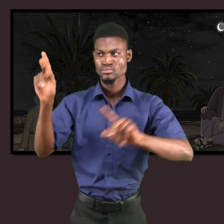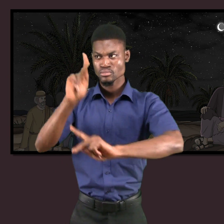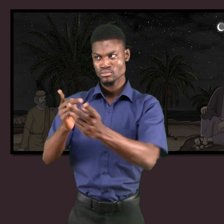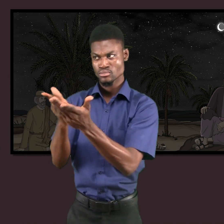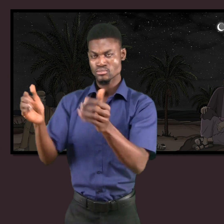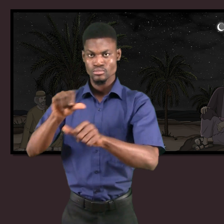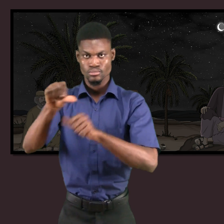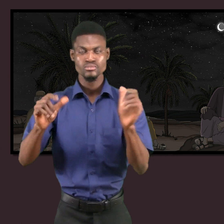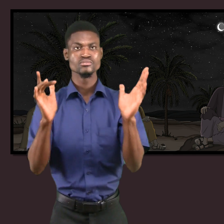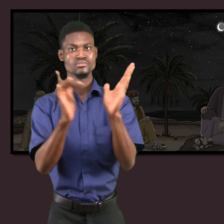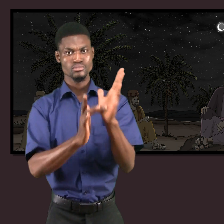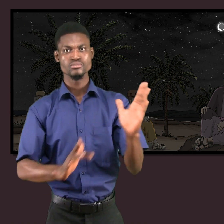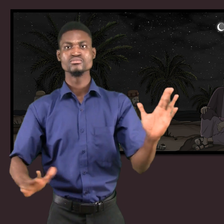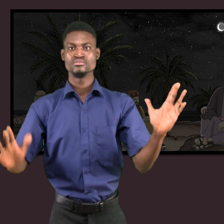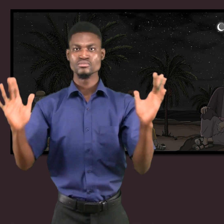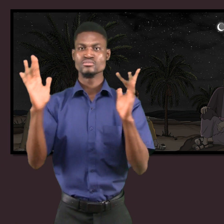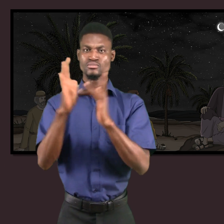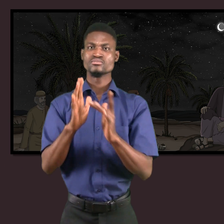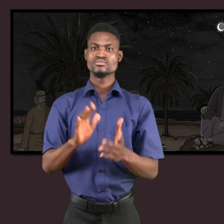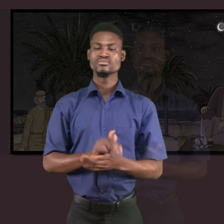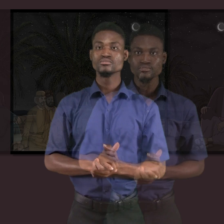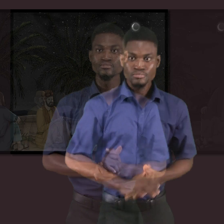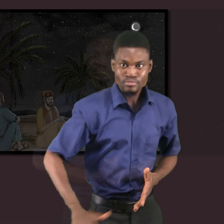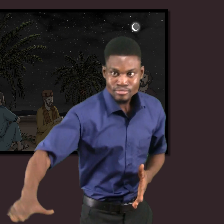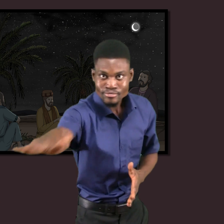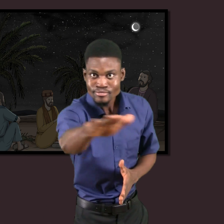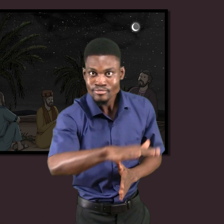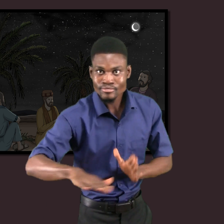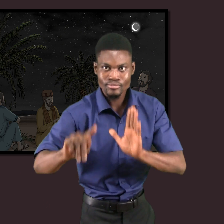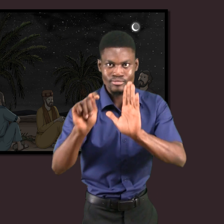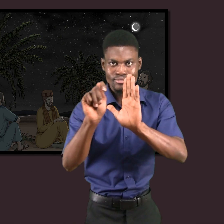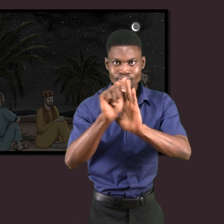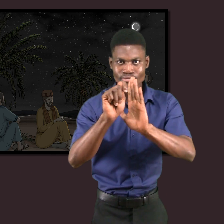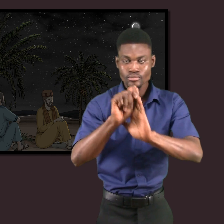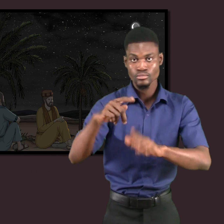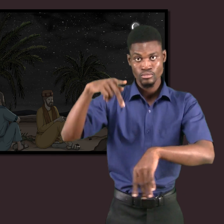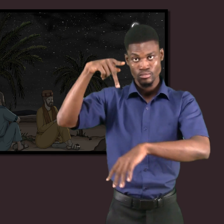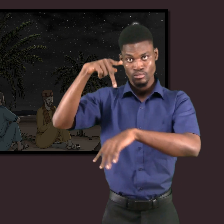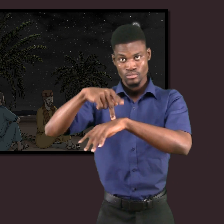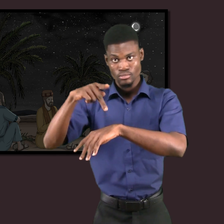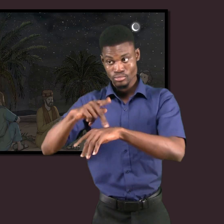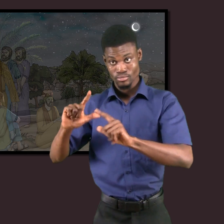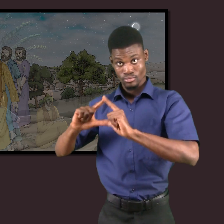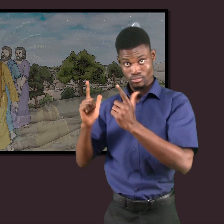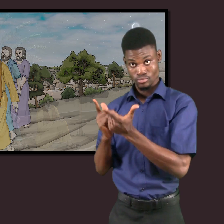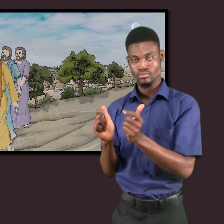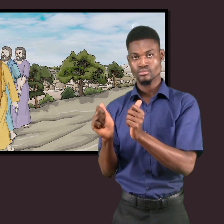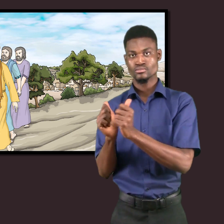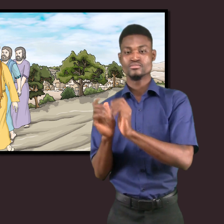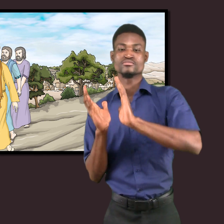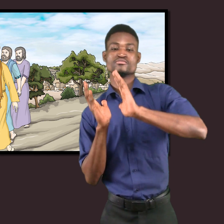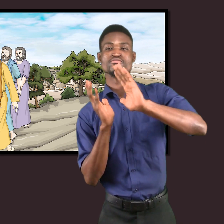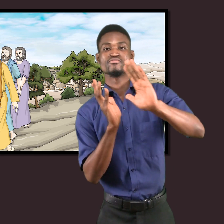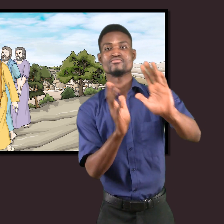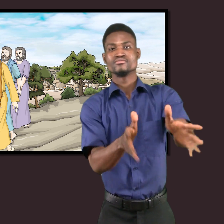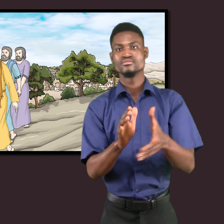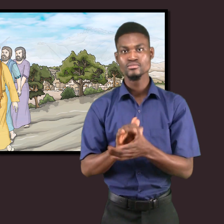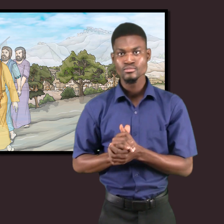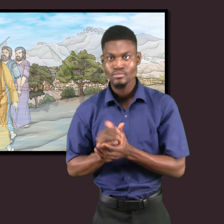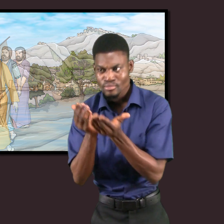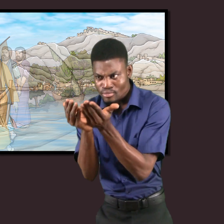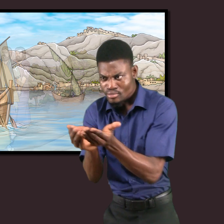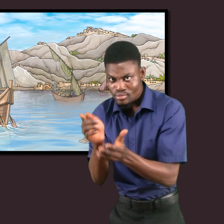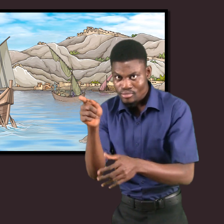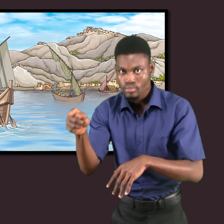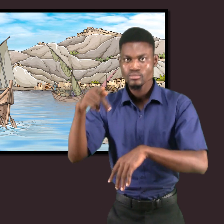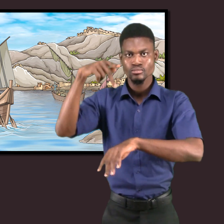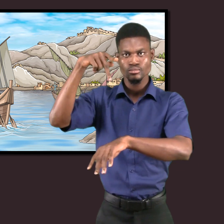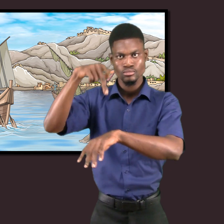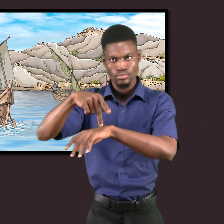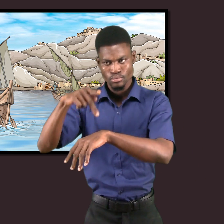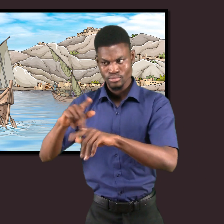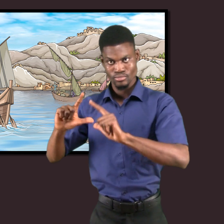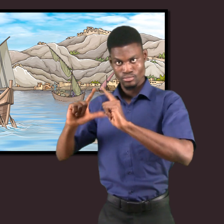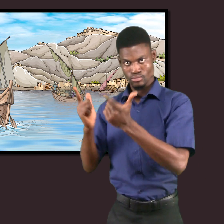As soon as Paul had seen the vision, we got ready to leave for Macedonia, concluding that God had called us to preach the gospel to them.